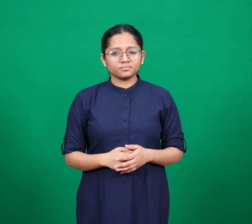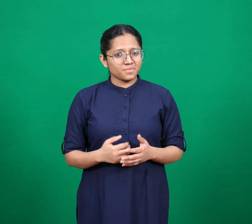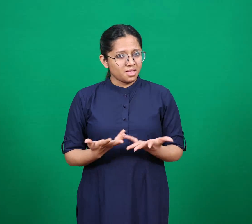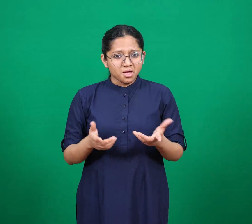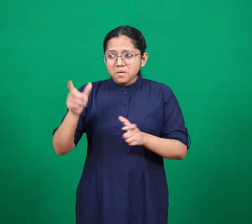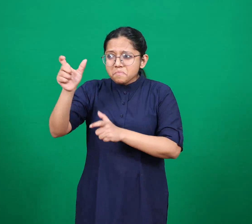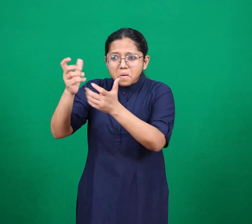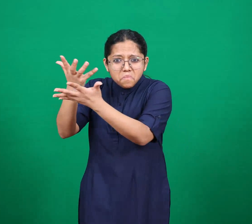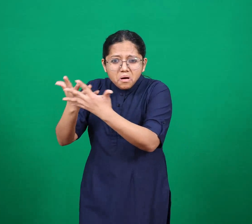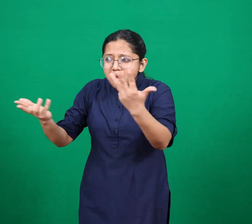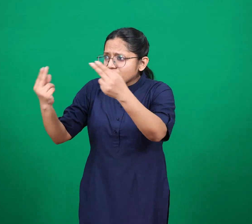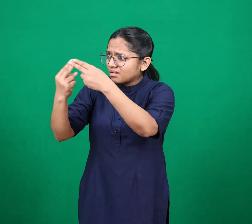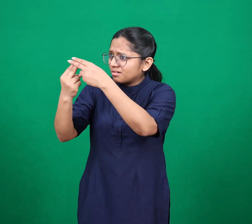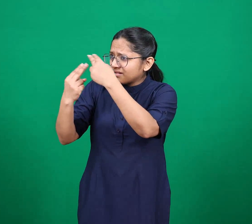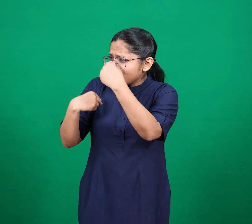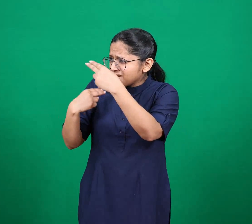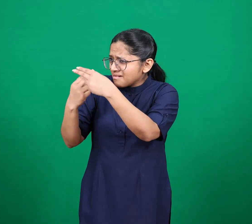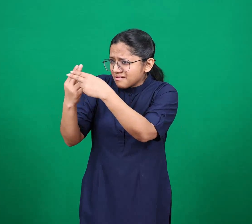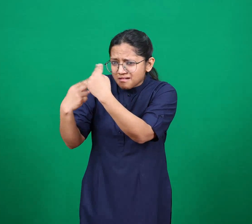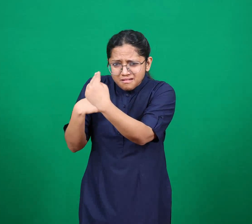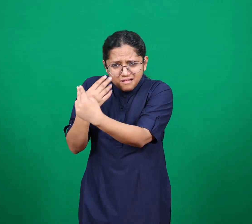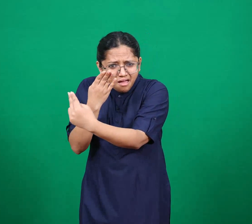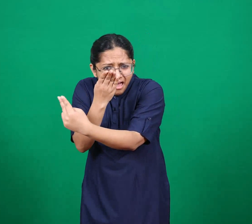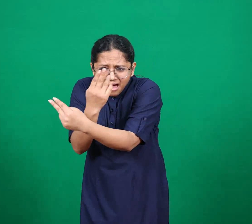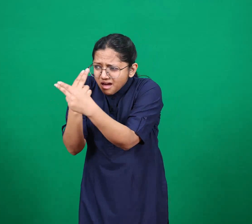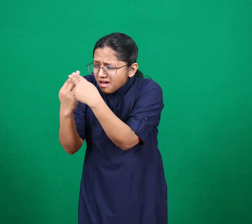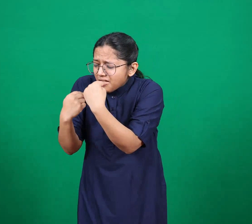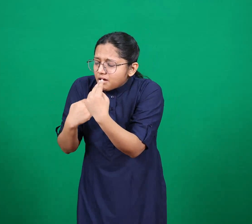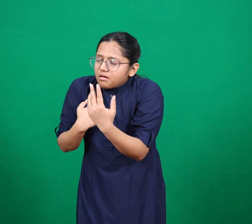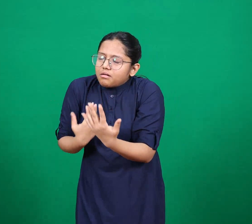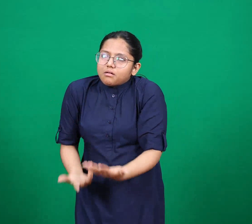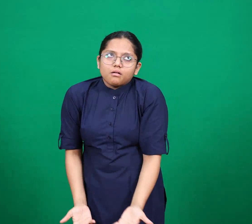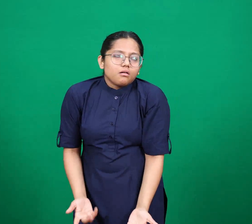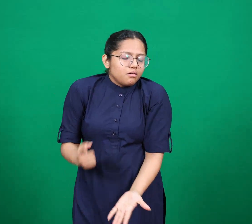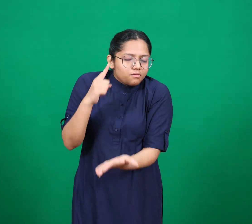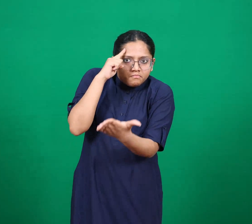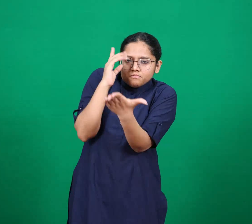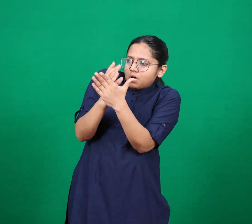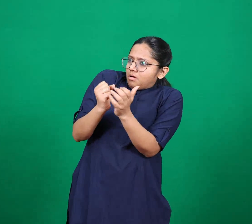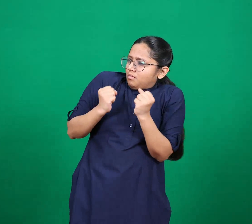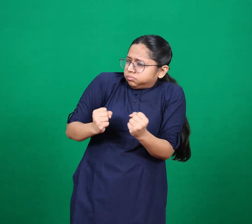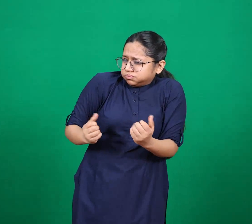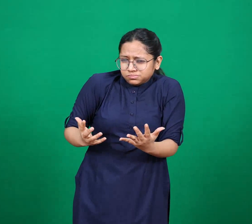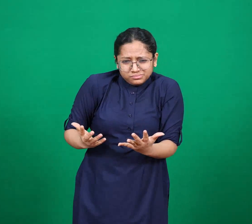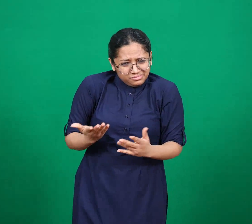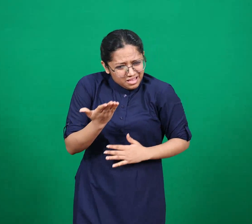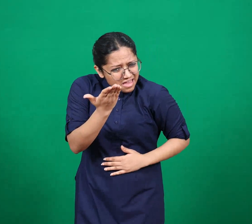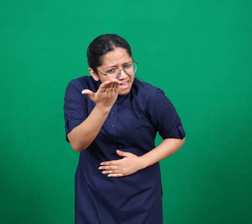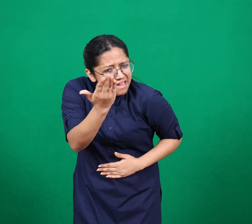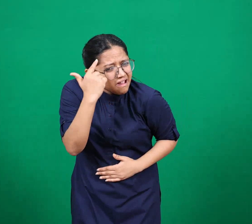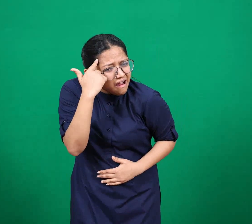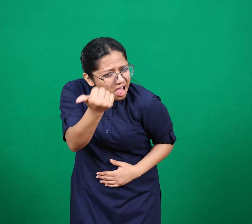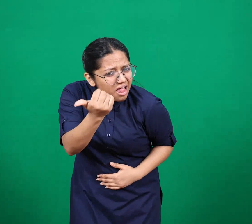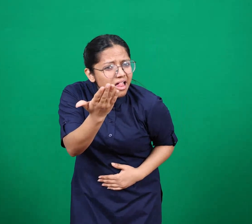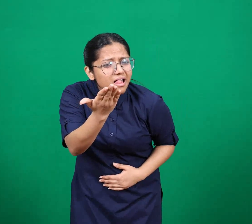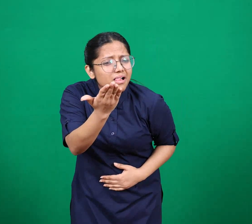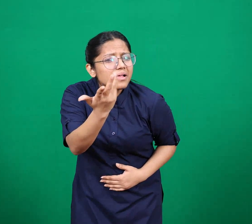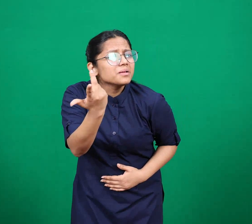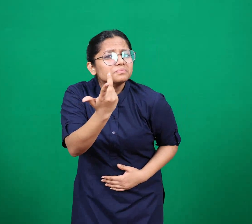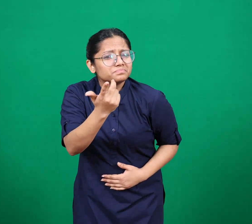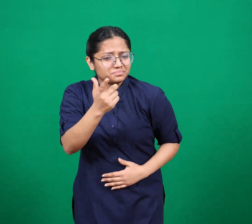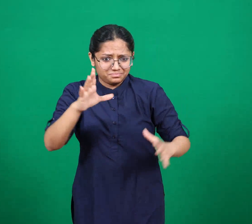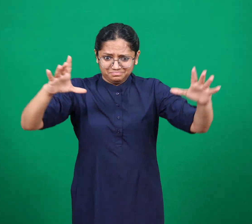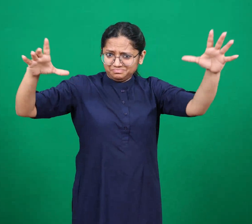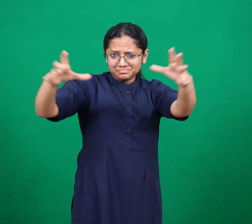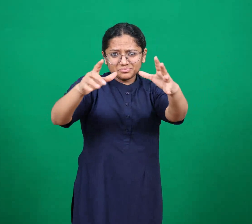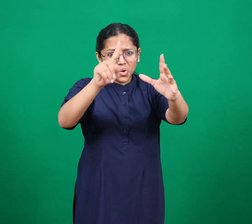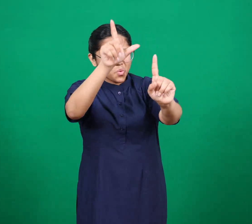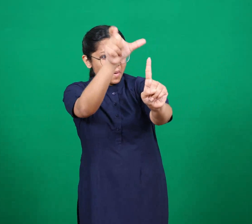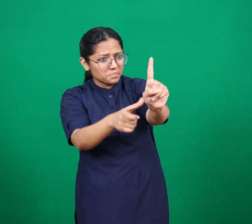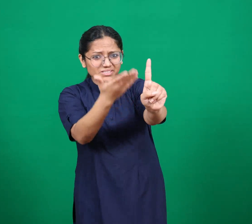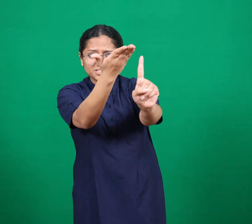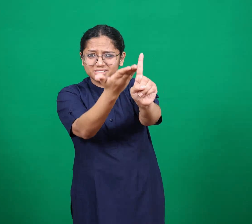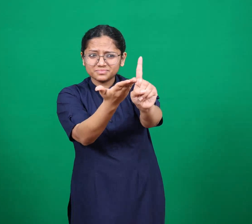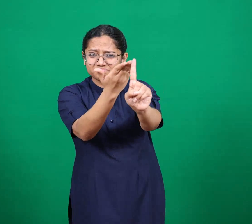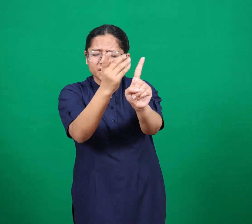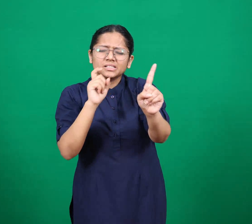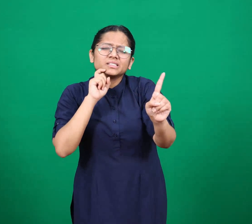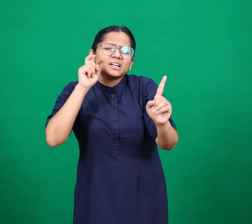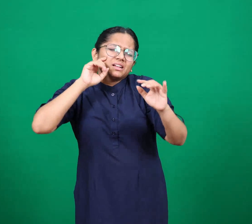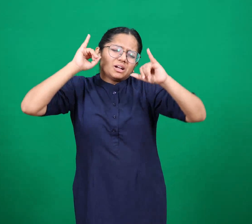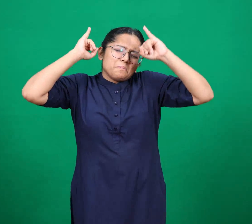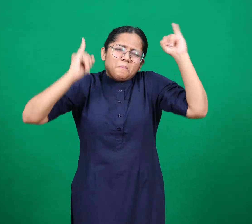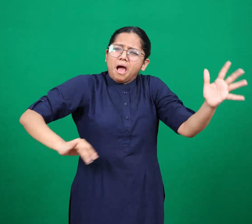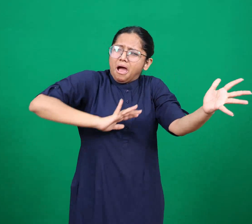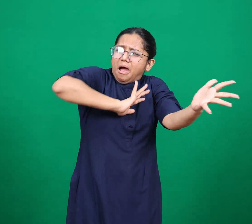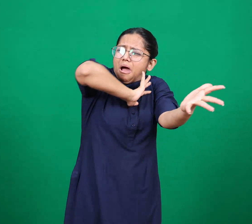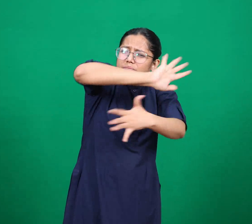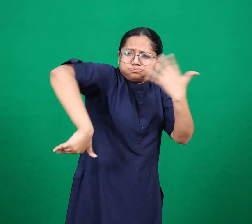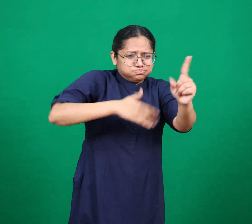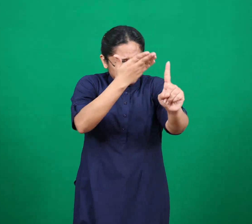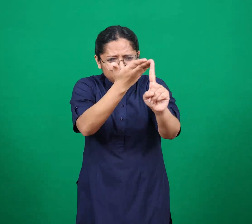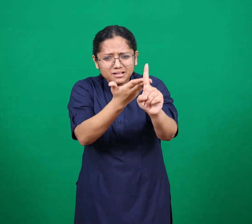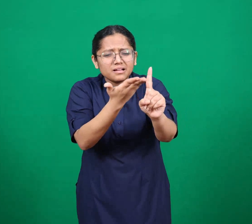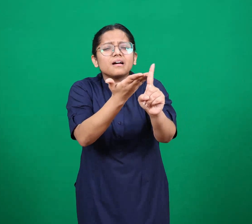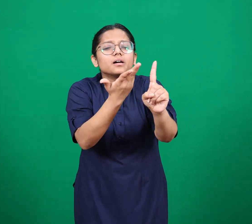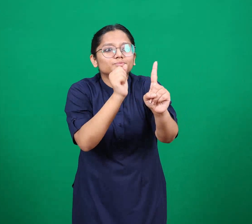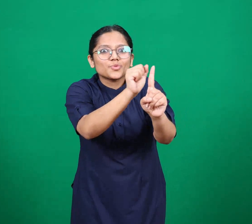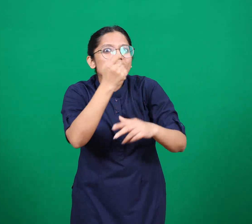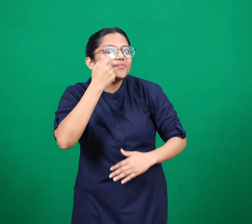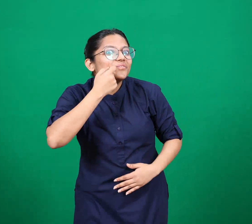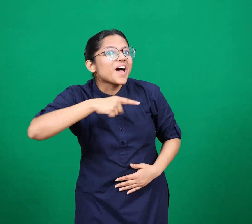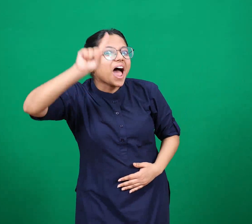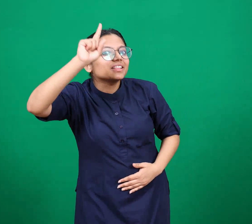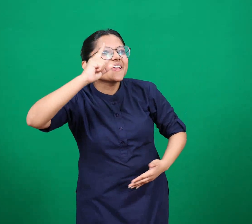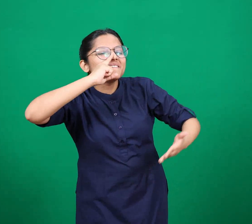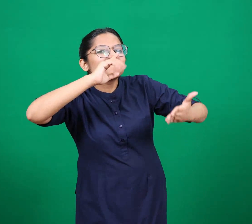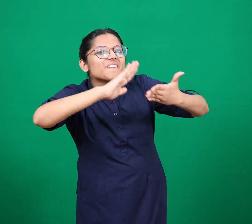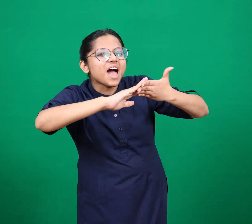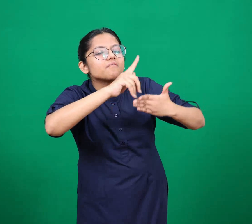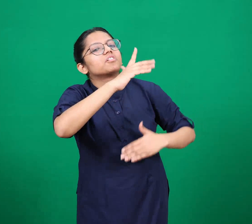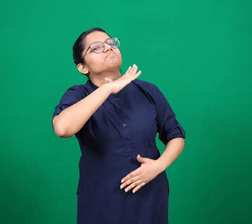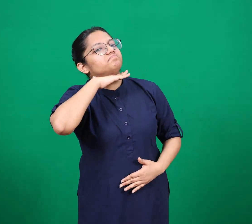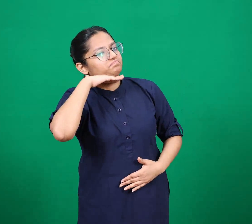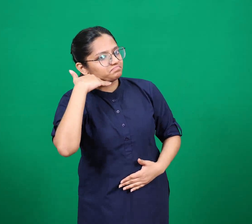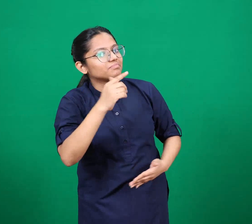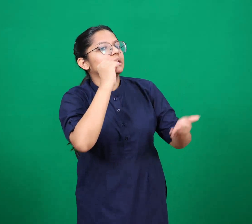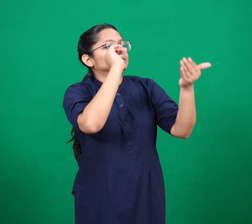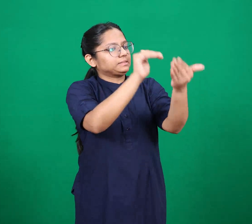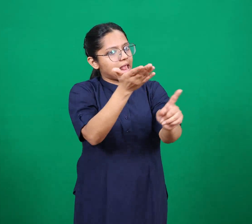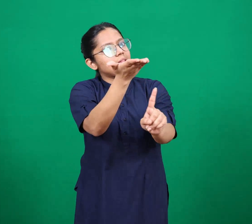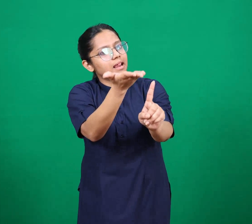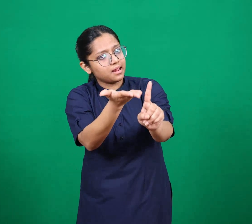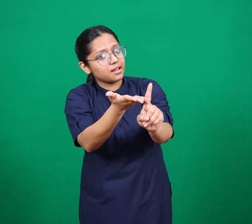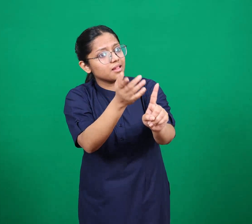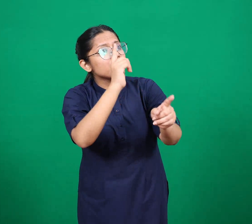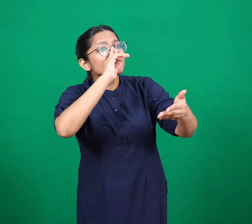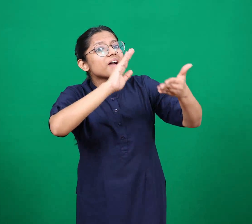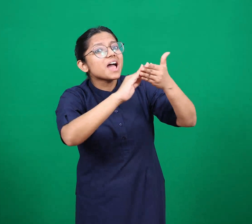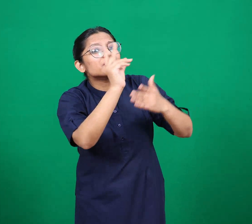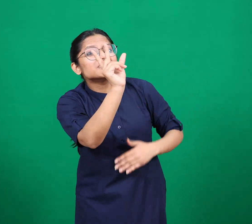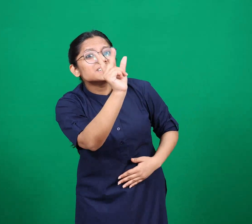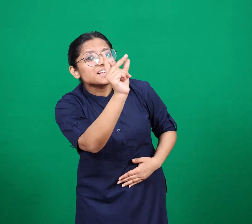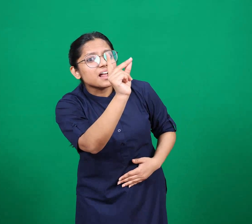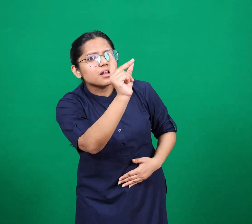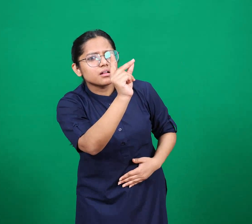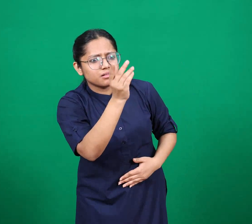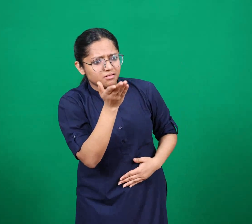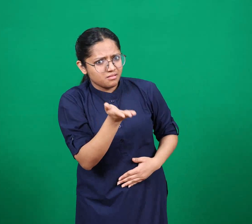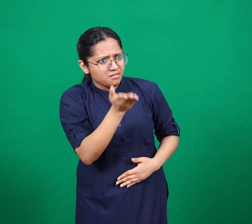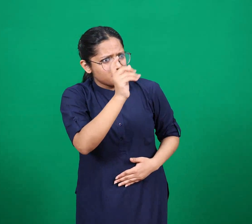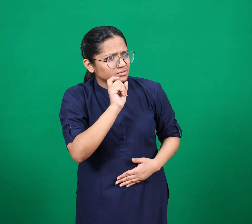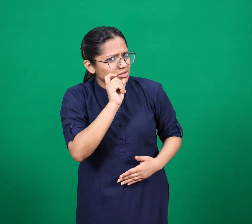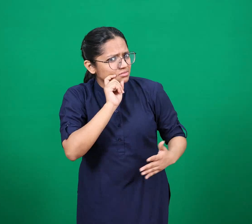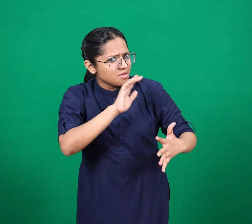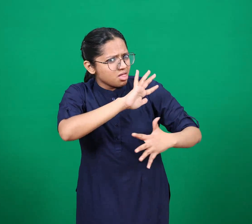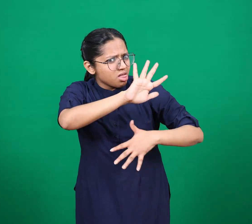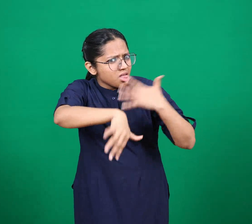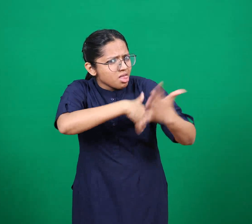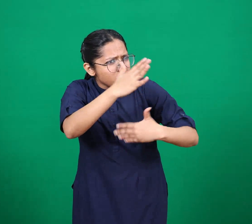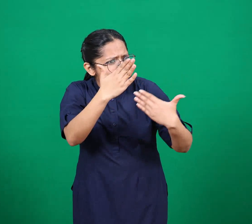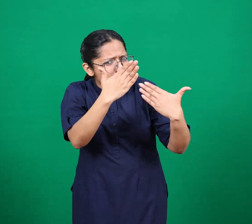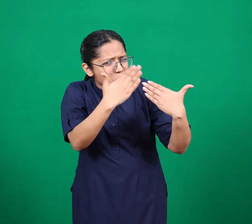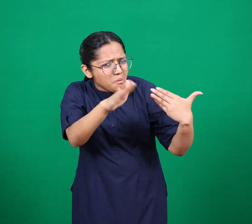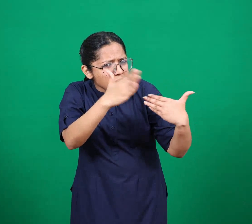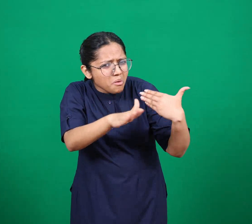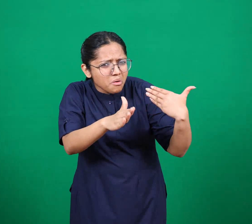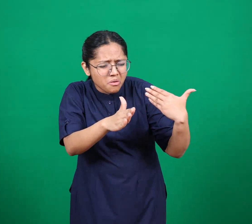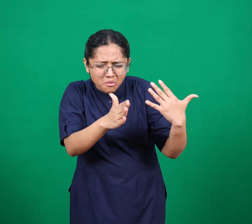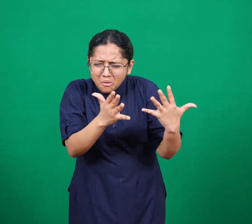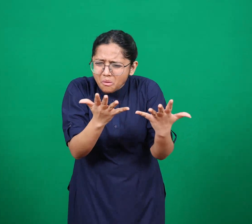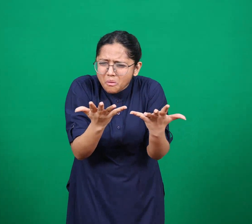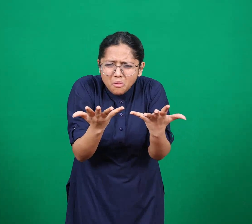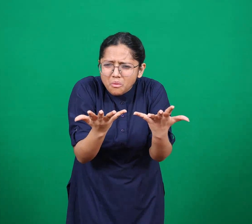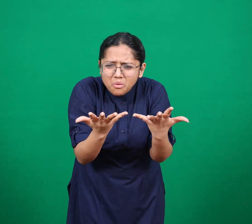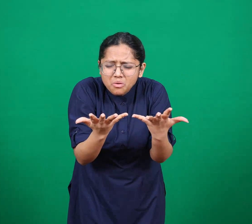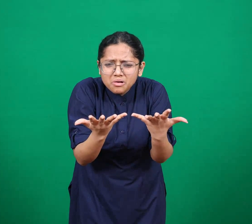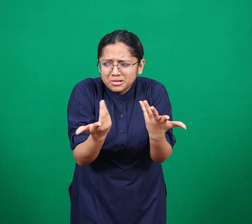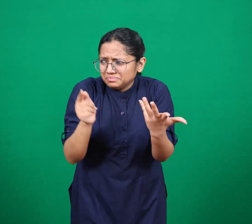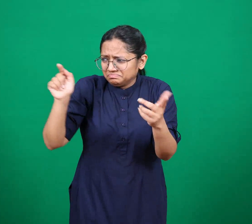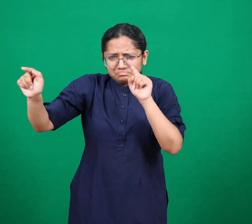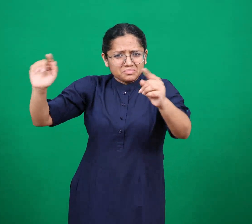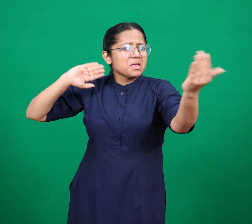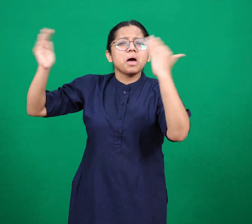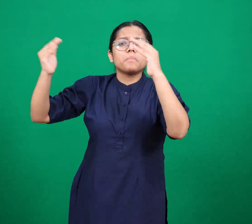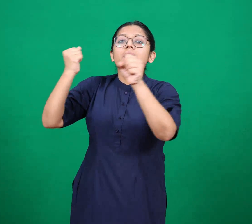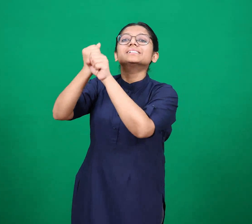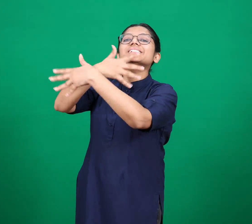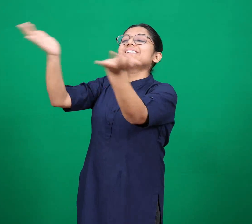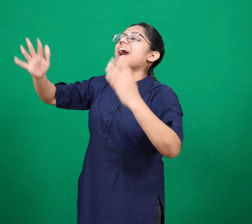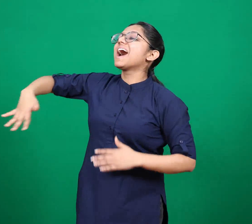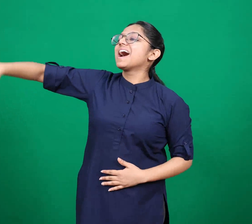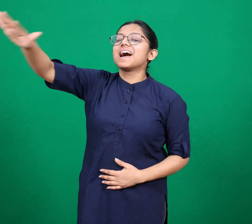It is actually reported that there is sexual immorality among you, and of a kind that is intolerable even among pagans: A man has his father ' s wife.